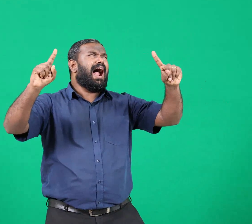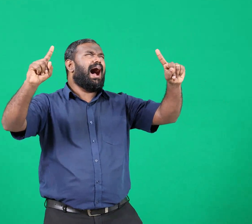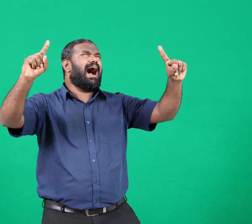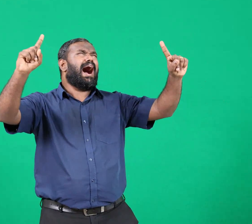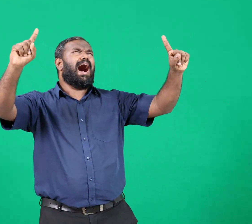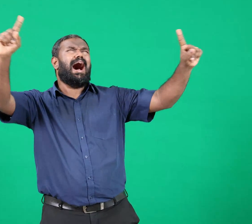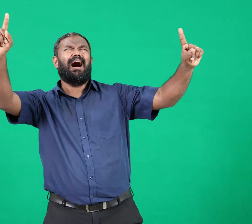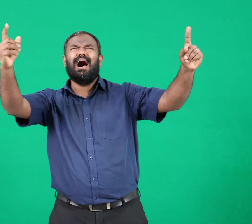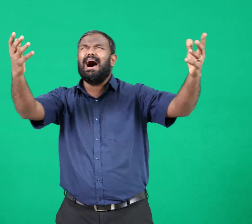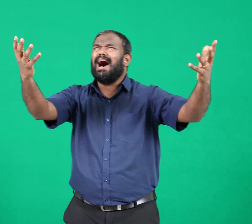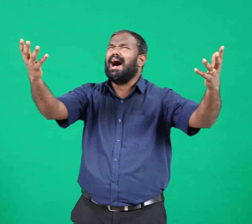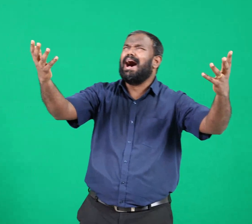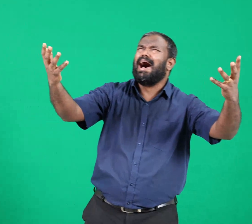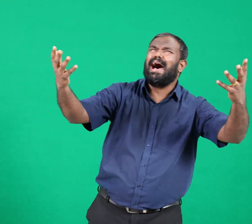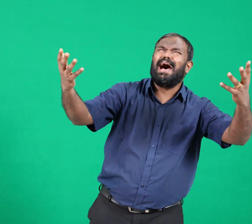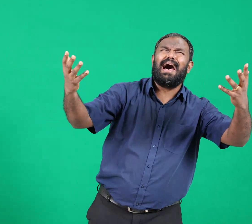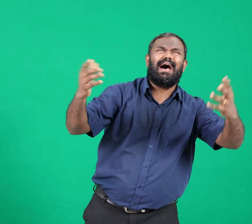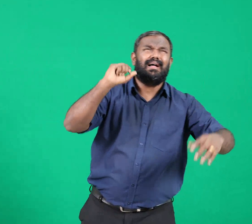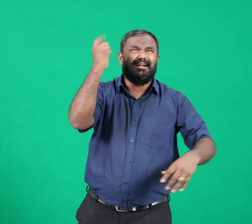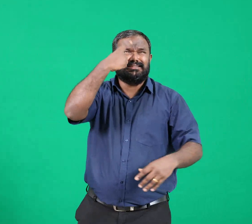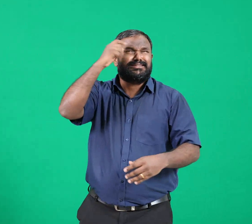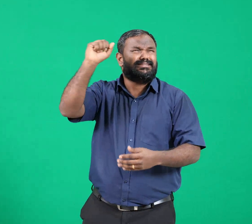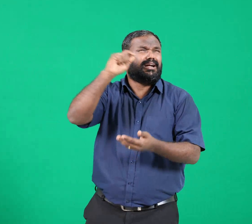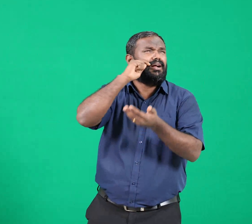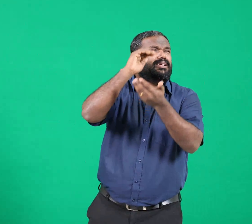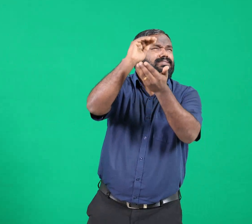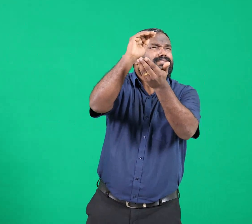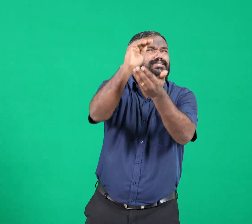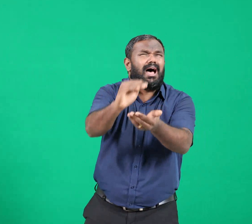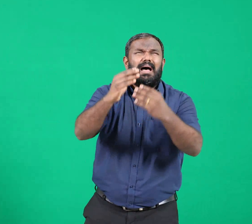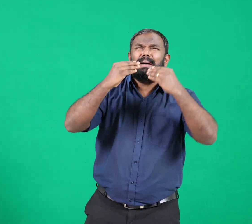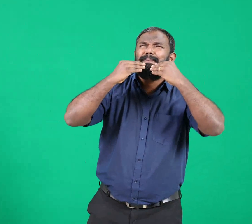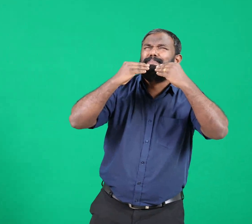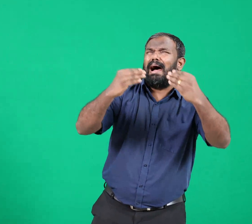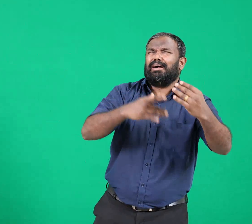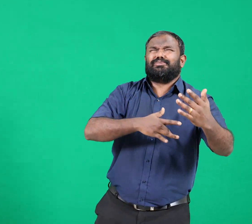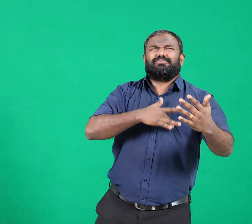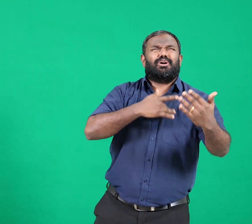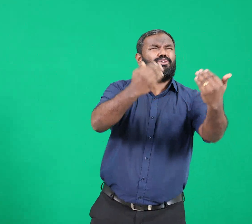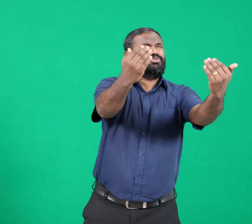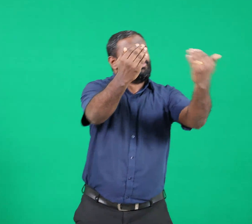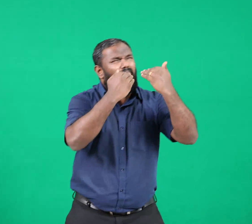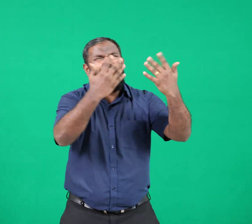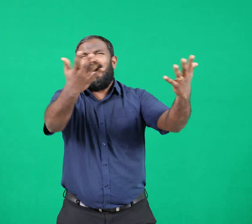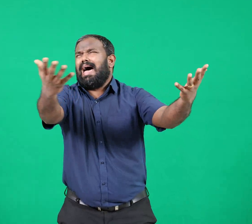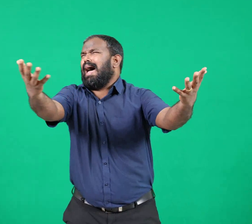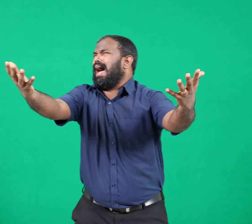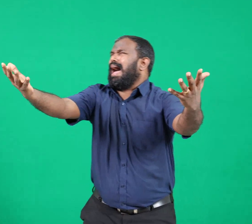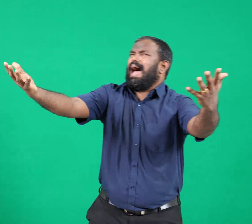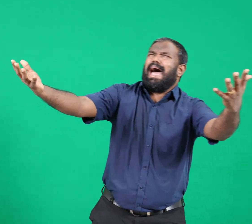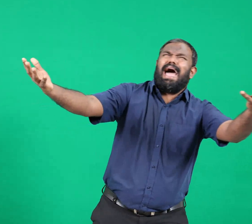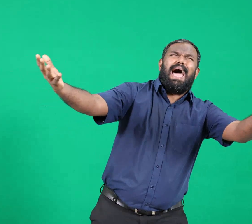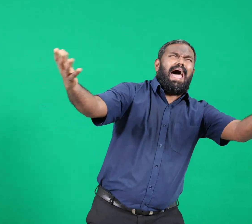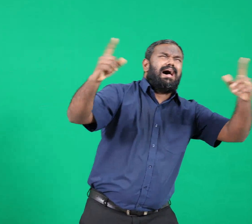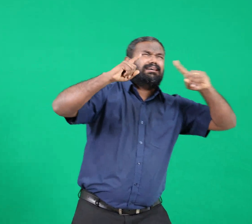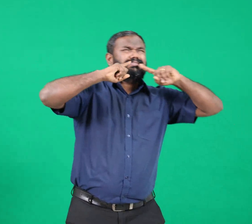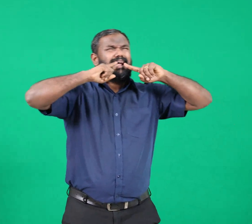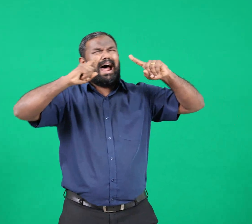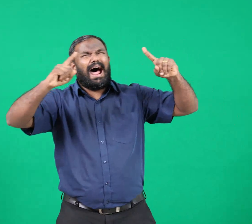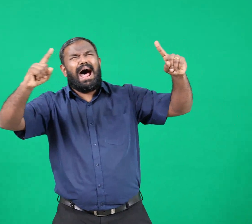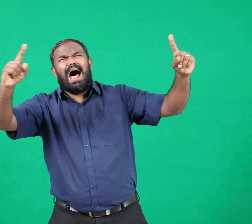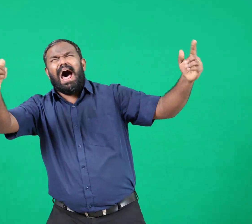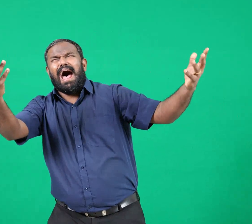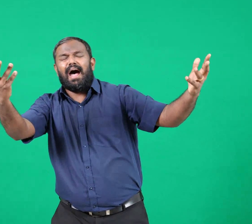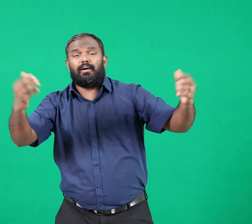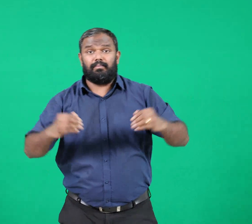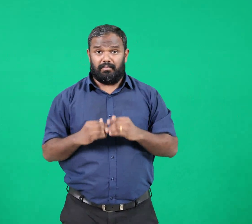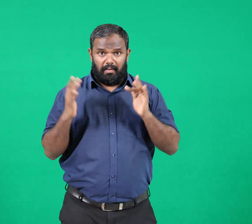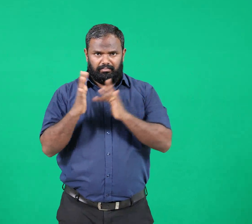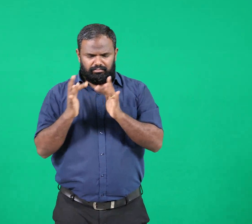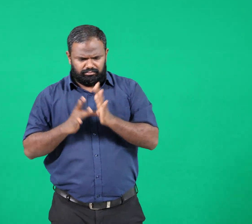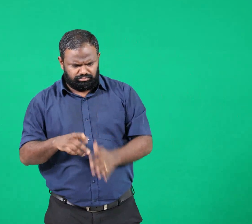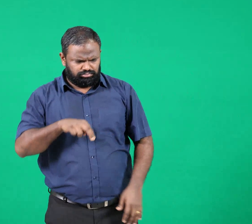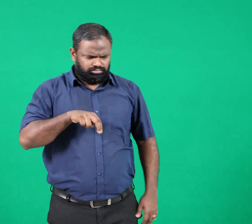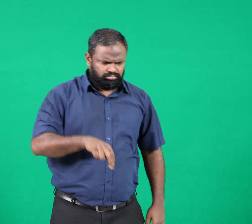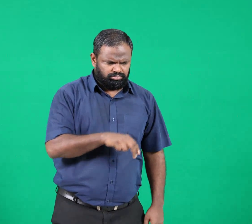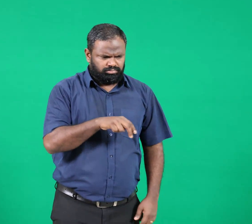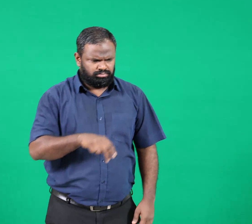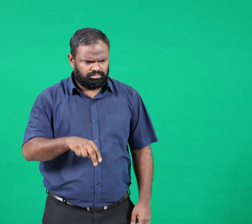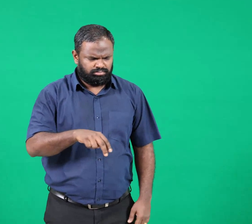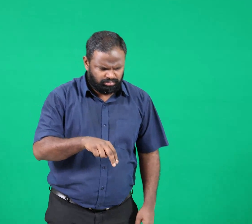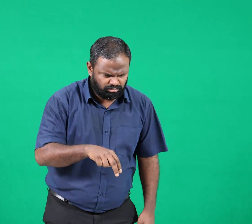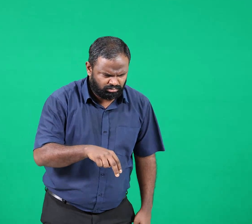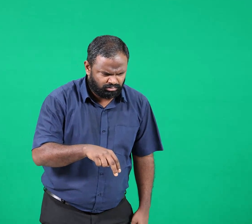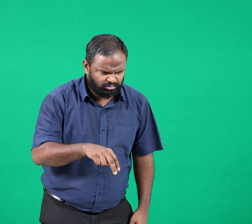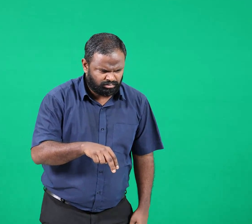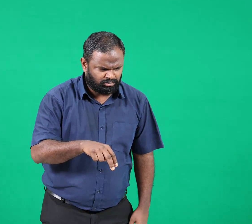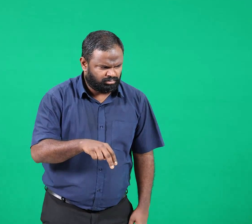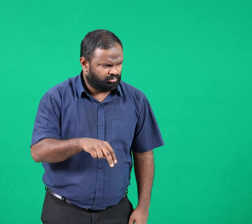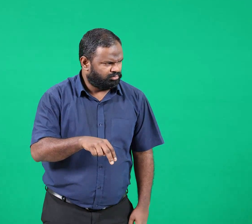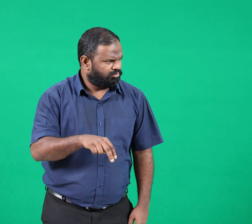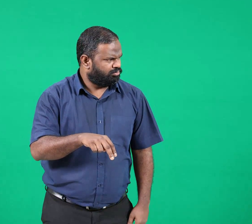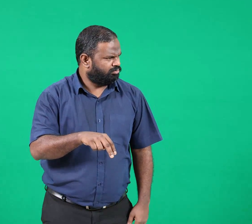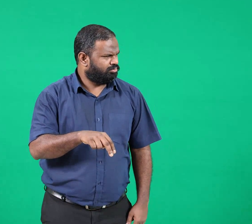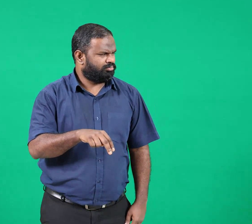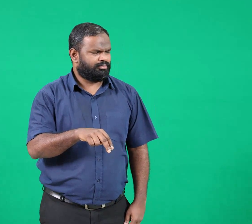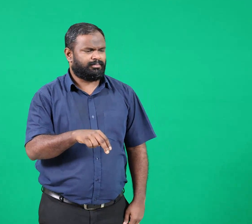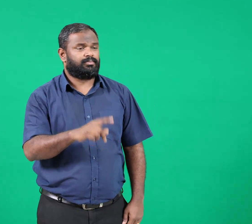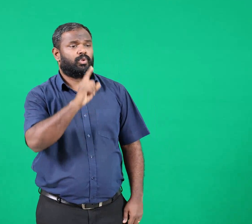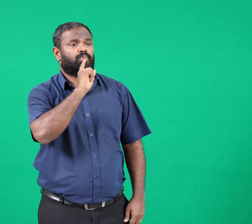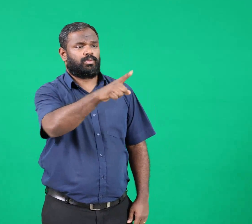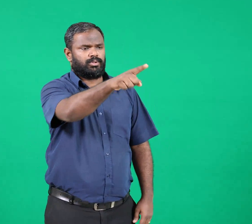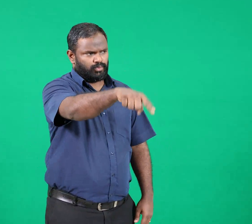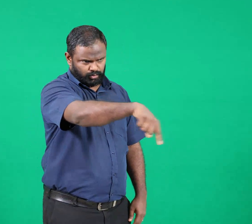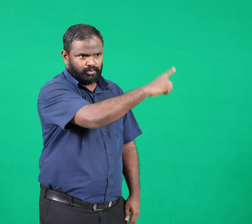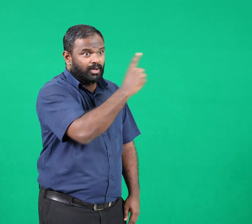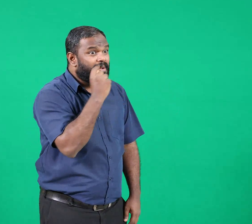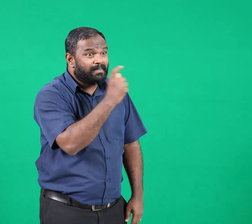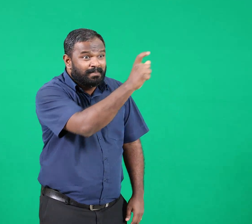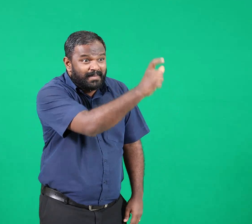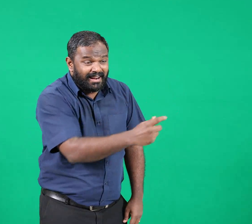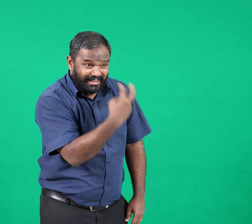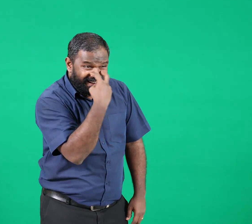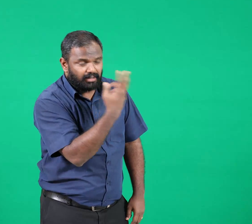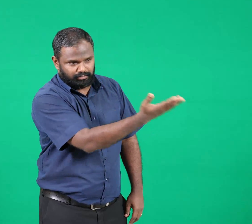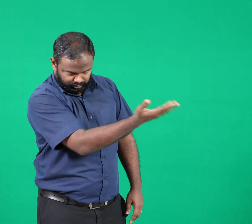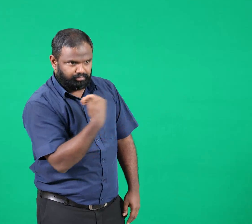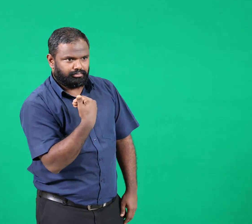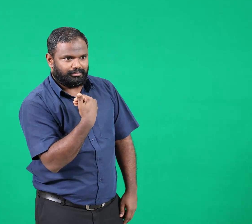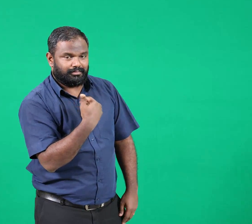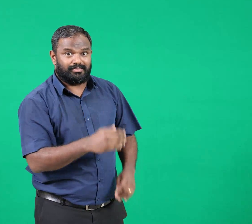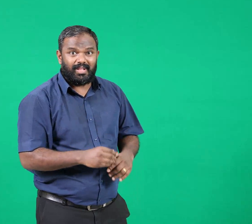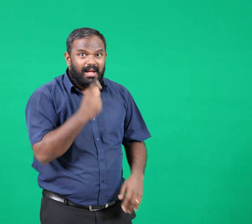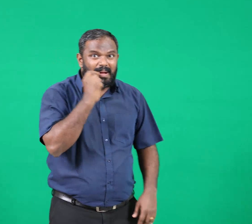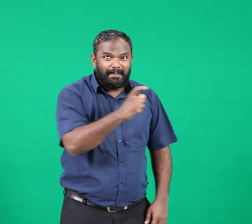Jesus stopped and directed that the man be brought to Him.